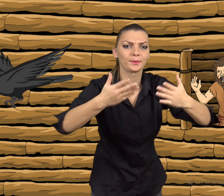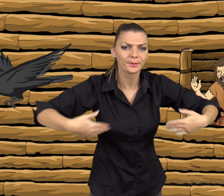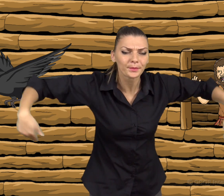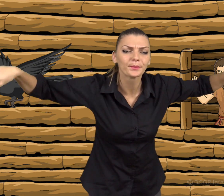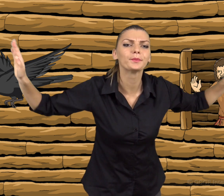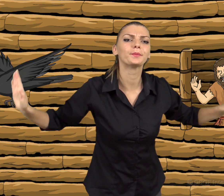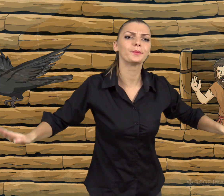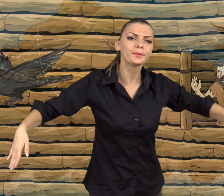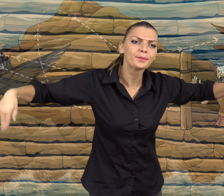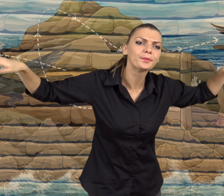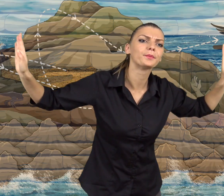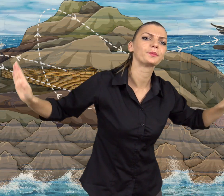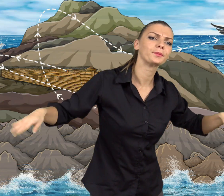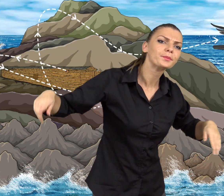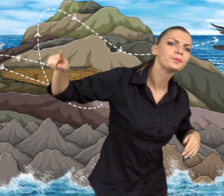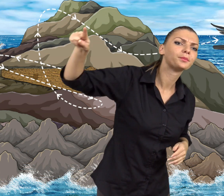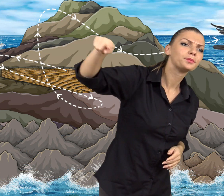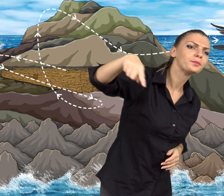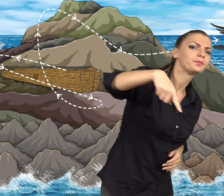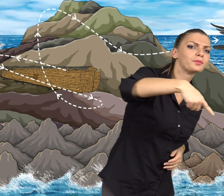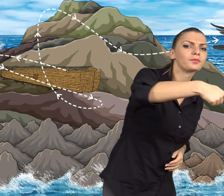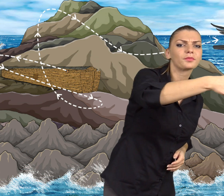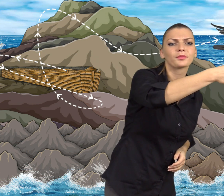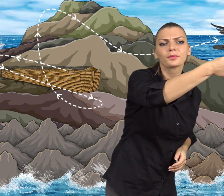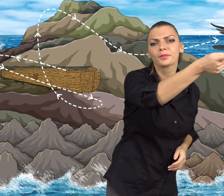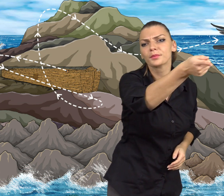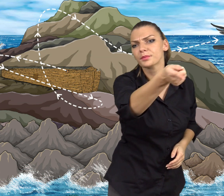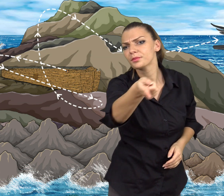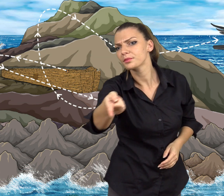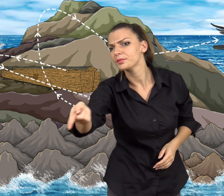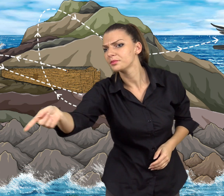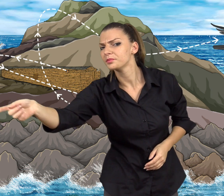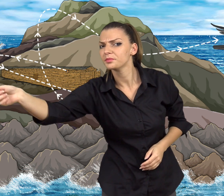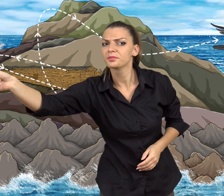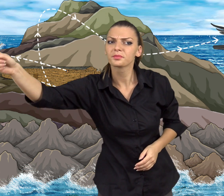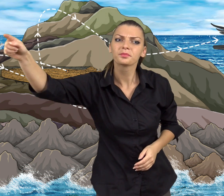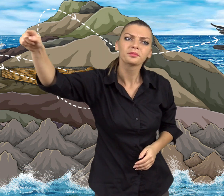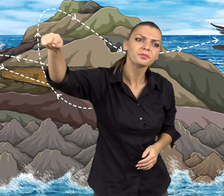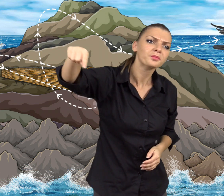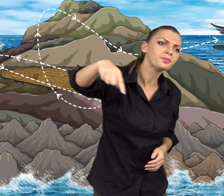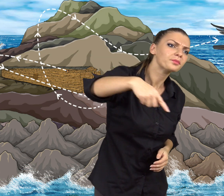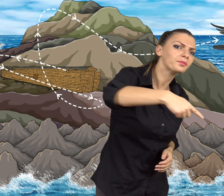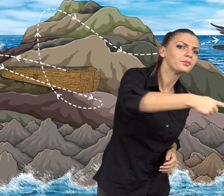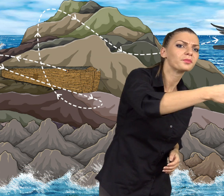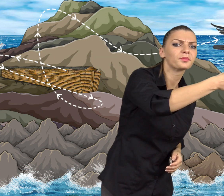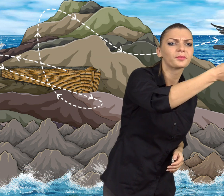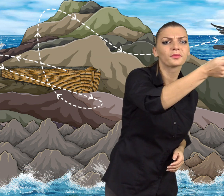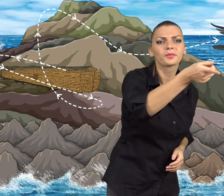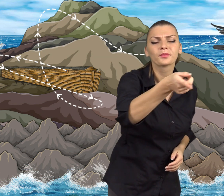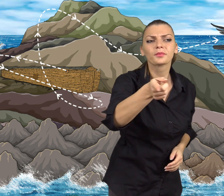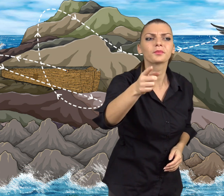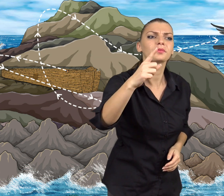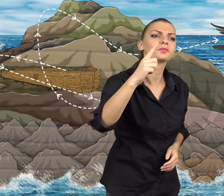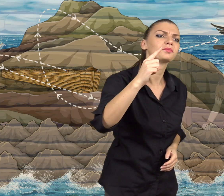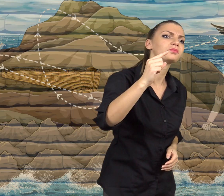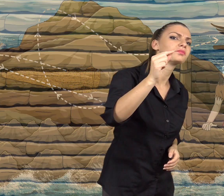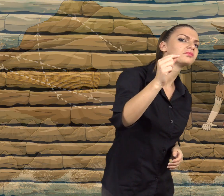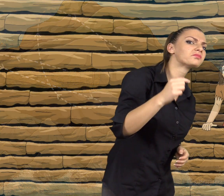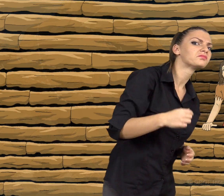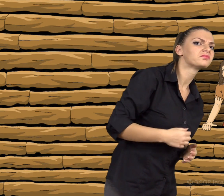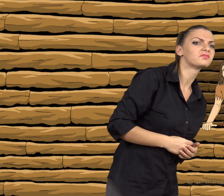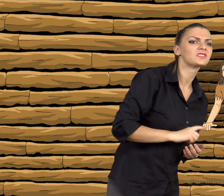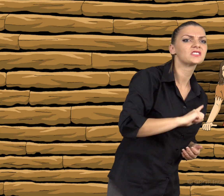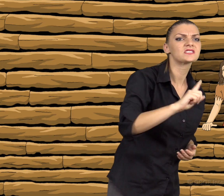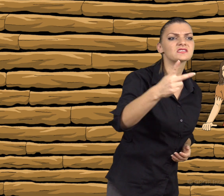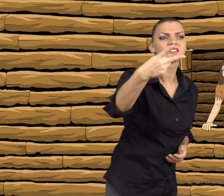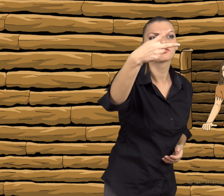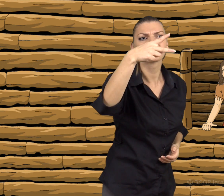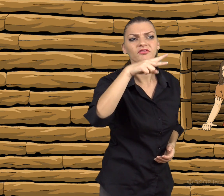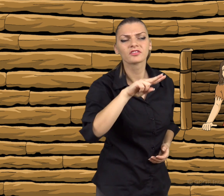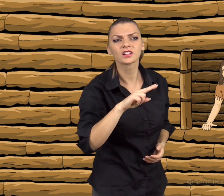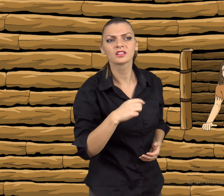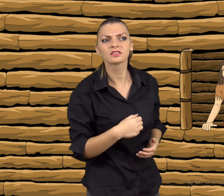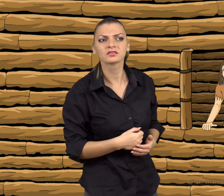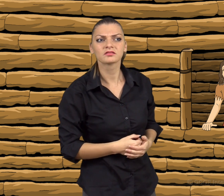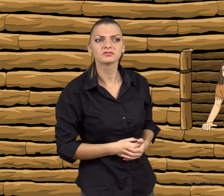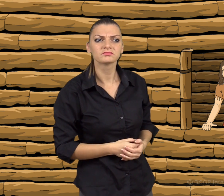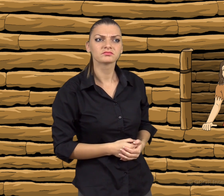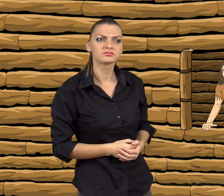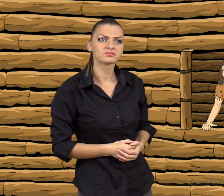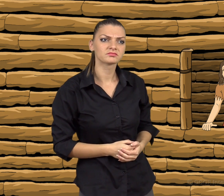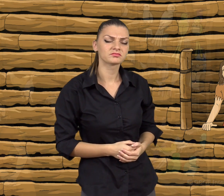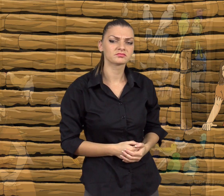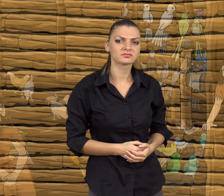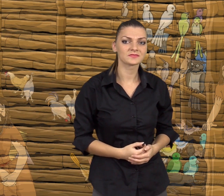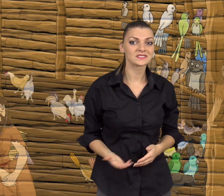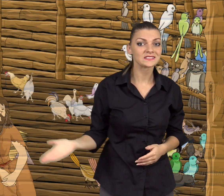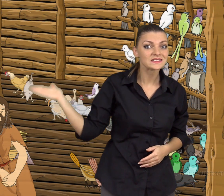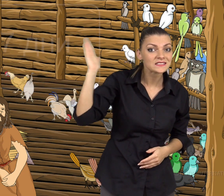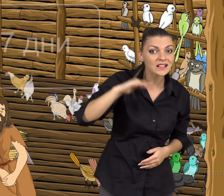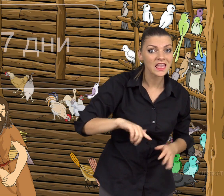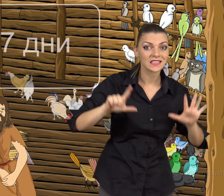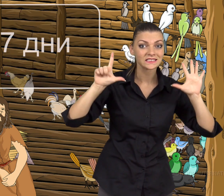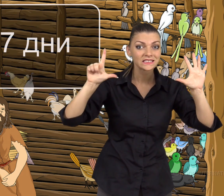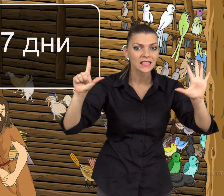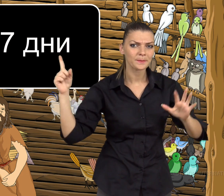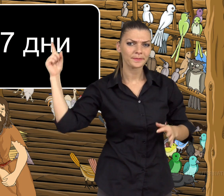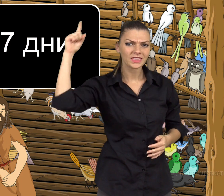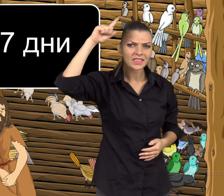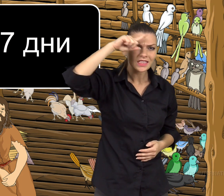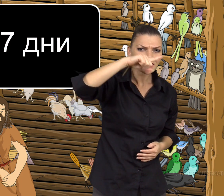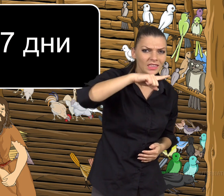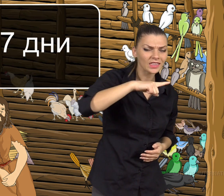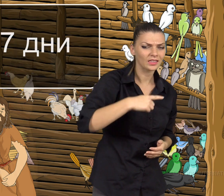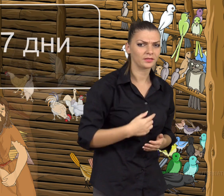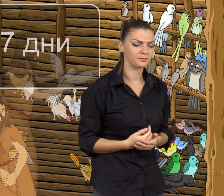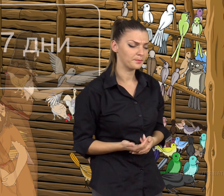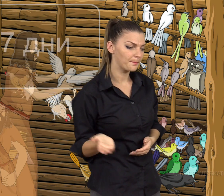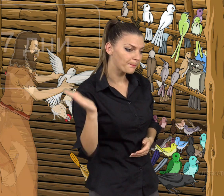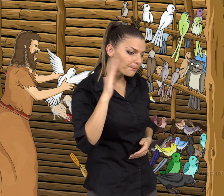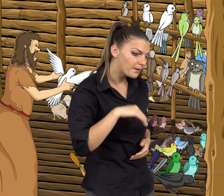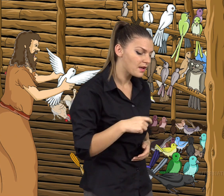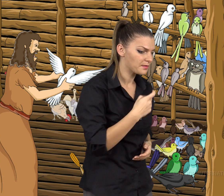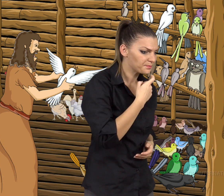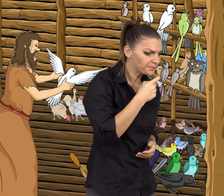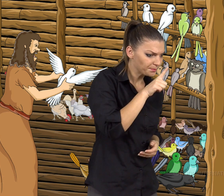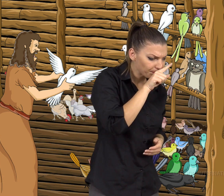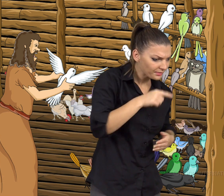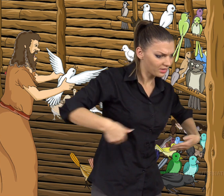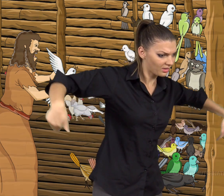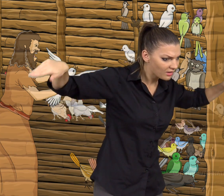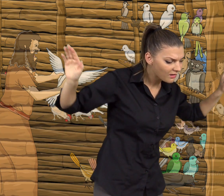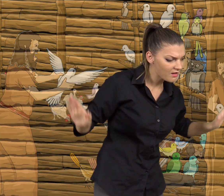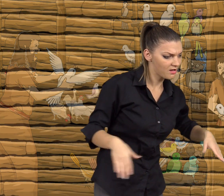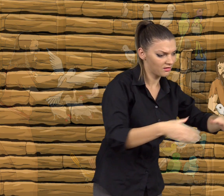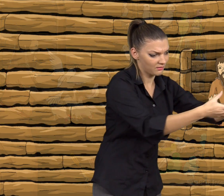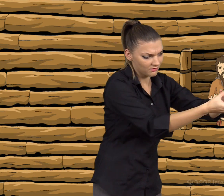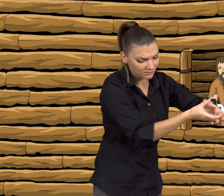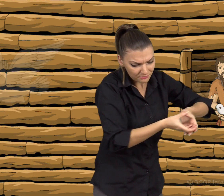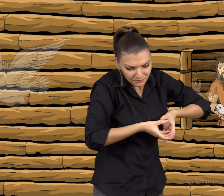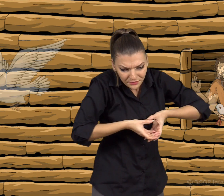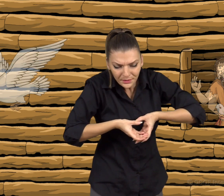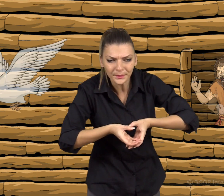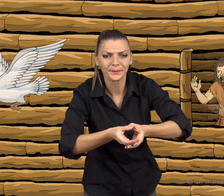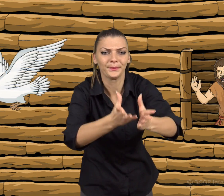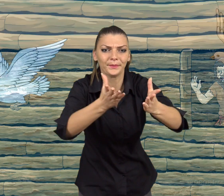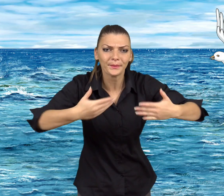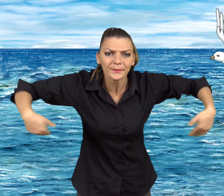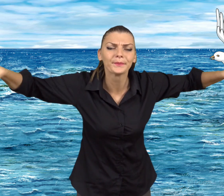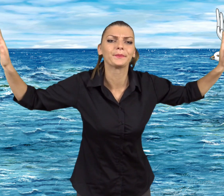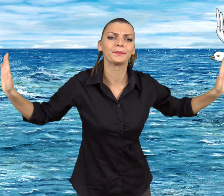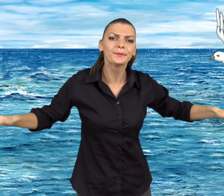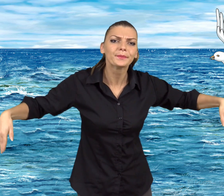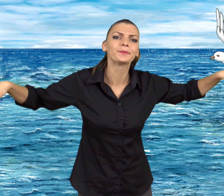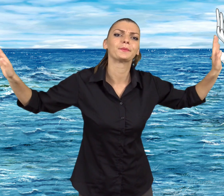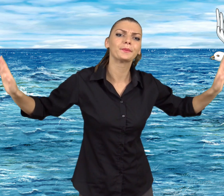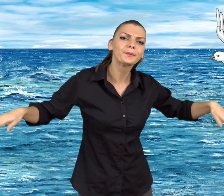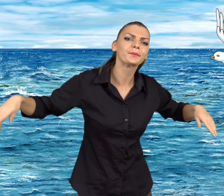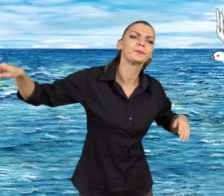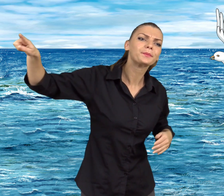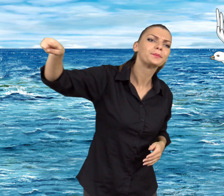It kept flying back and forth until the waters had dried up from the earth. Then Noah sent out a dove to see if the waters had receded from the surface of the ground.